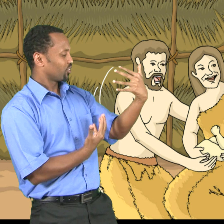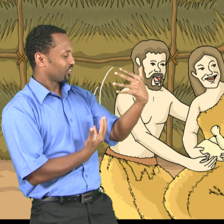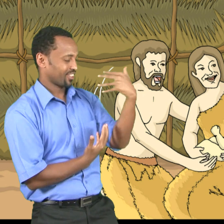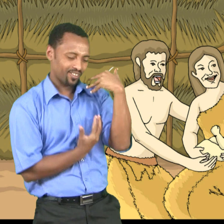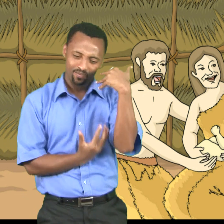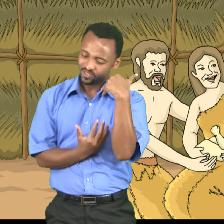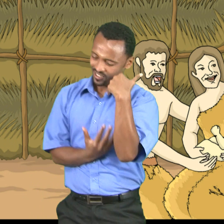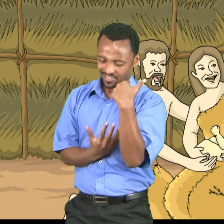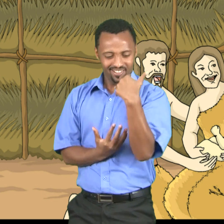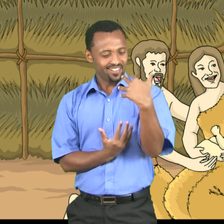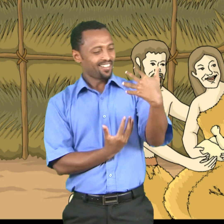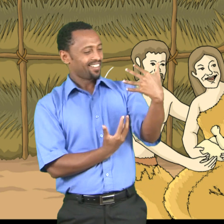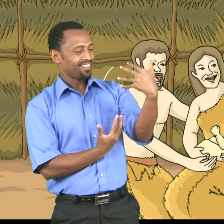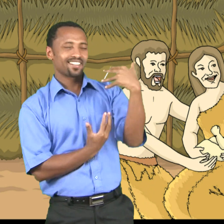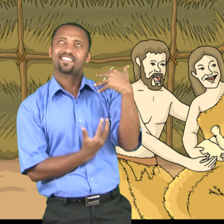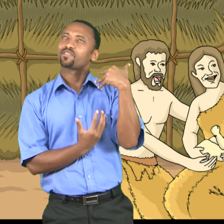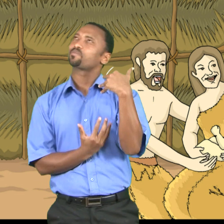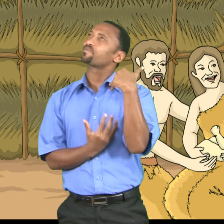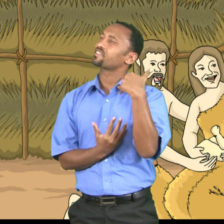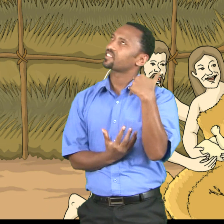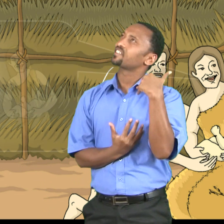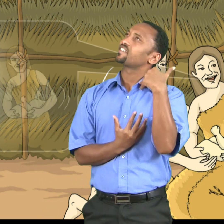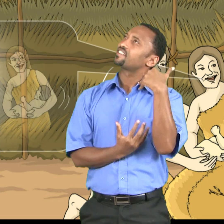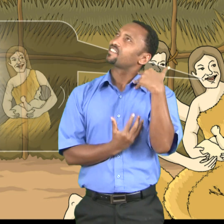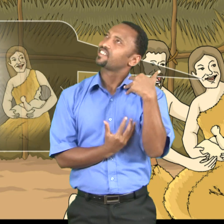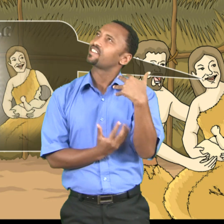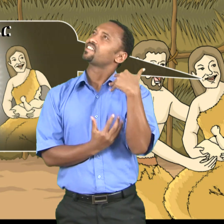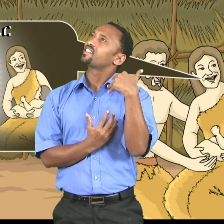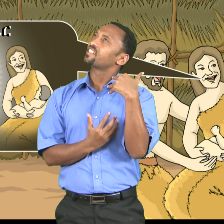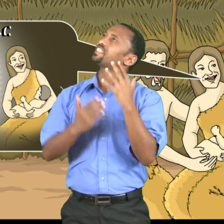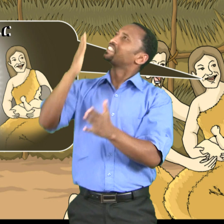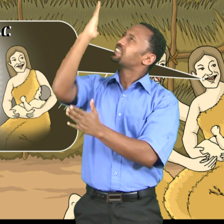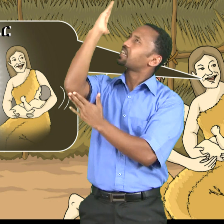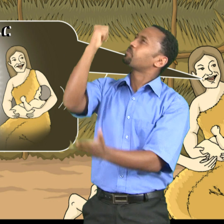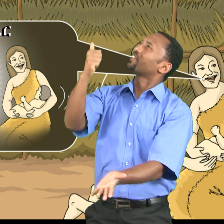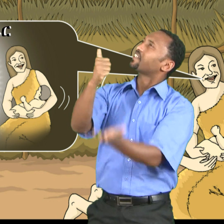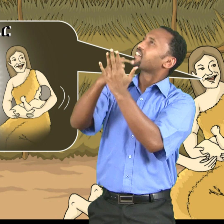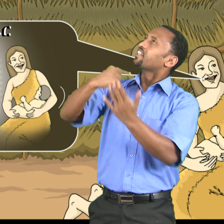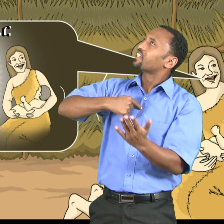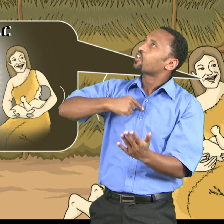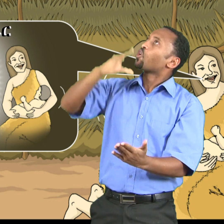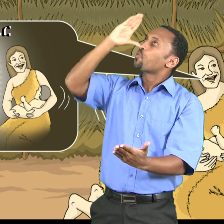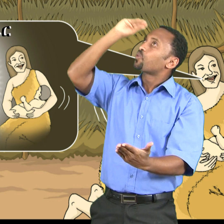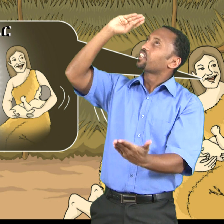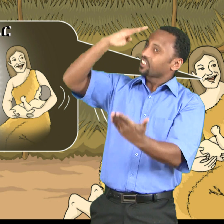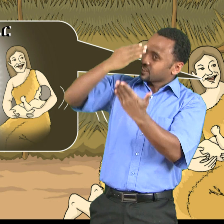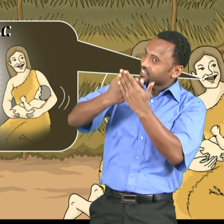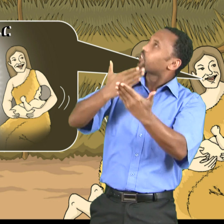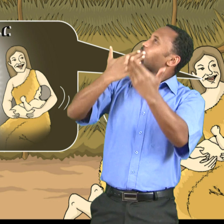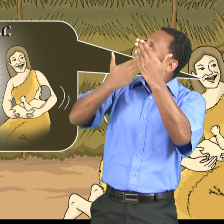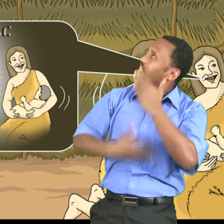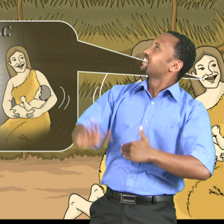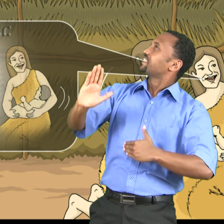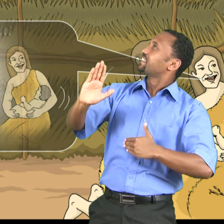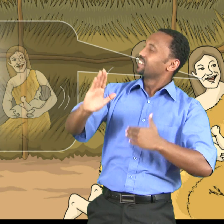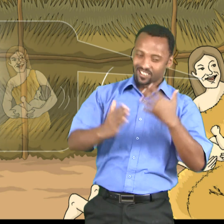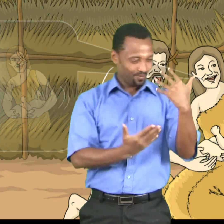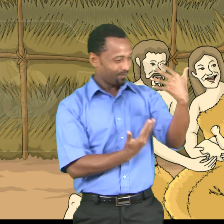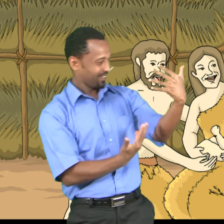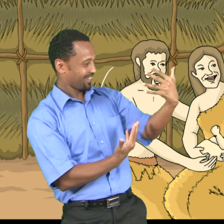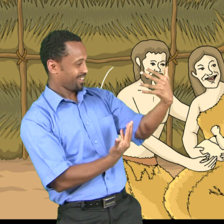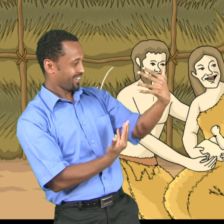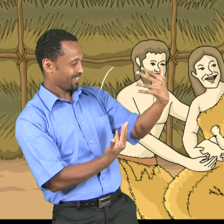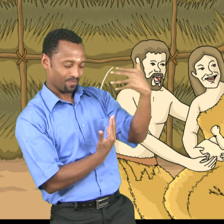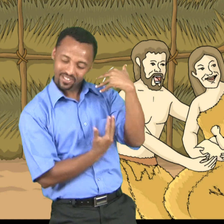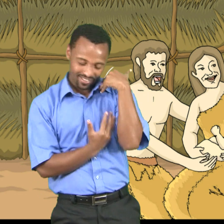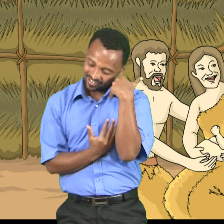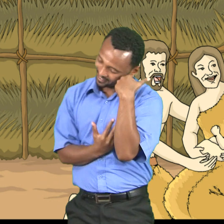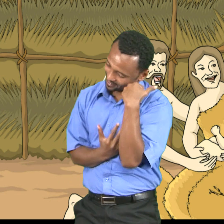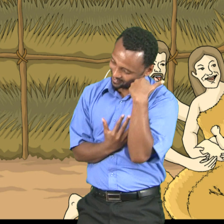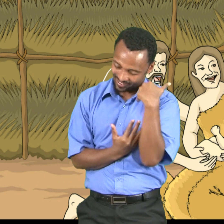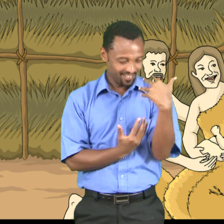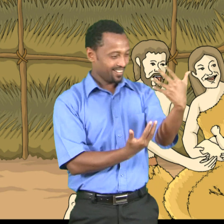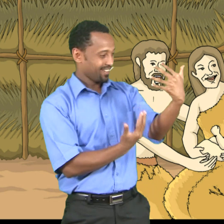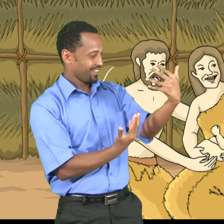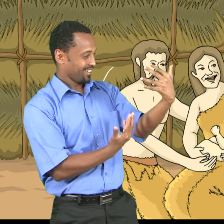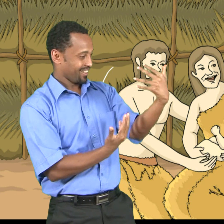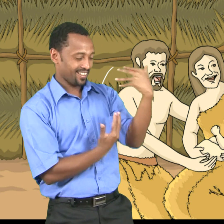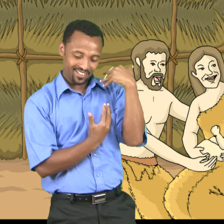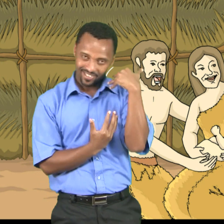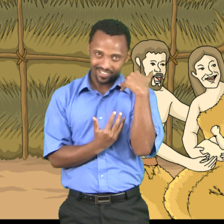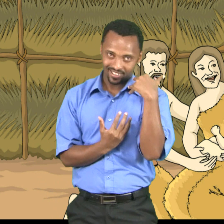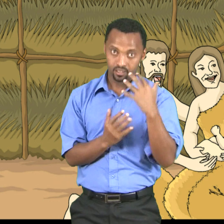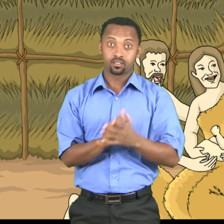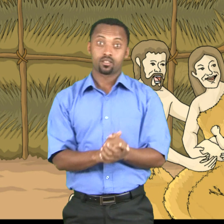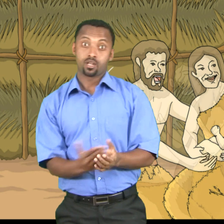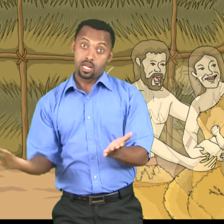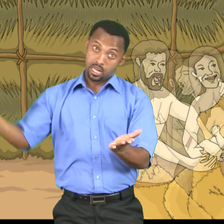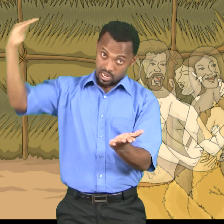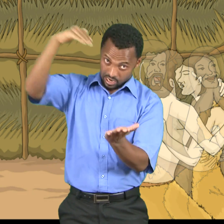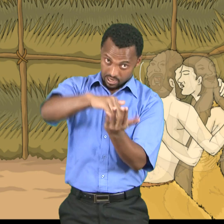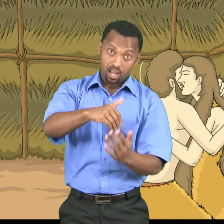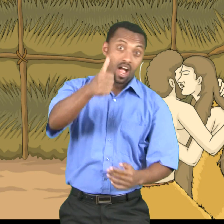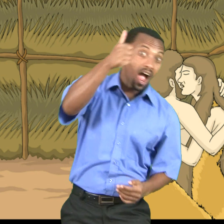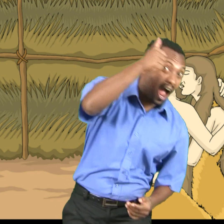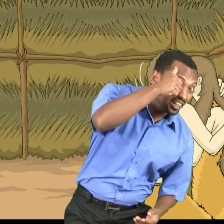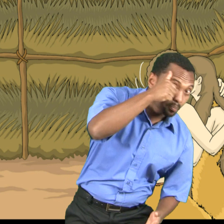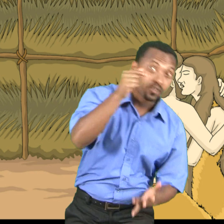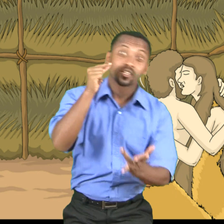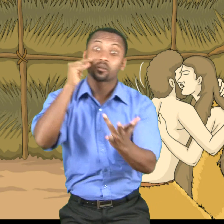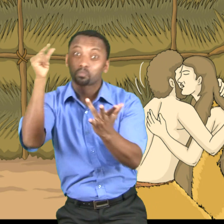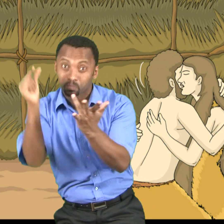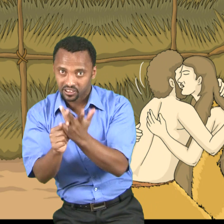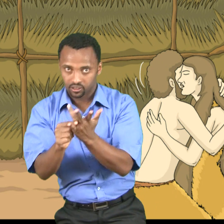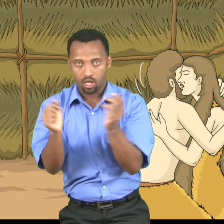“With the help of the LORD I have brought forth a man,” she said.